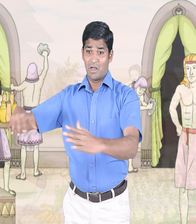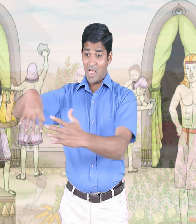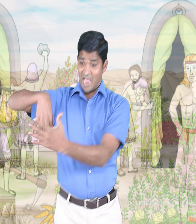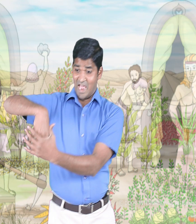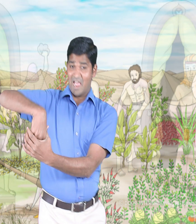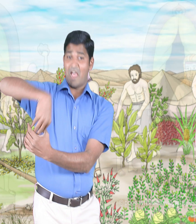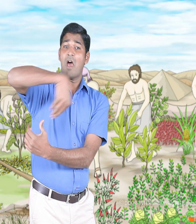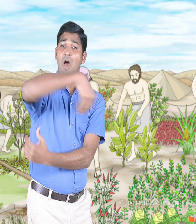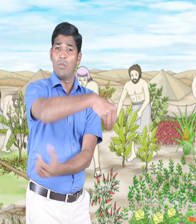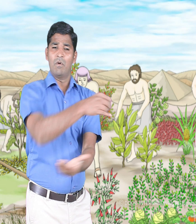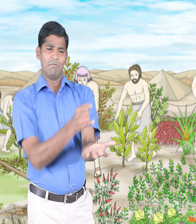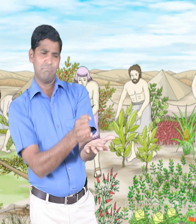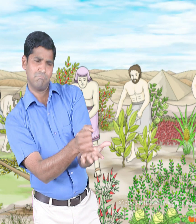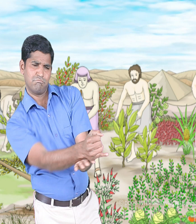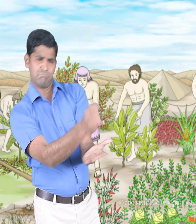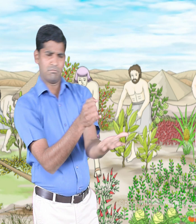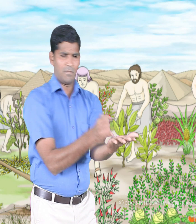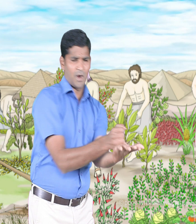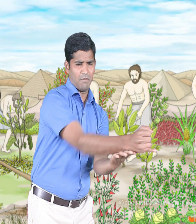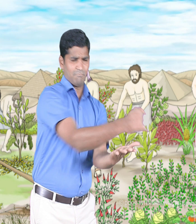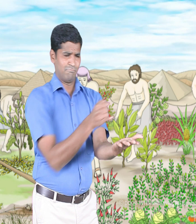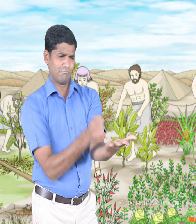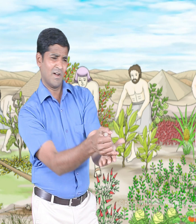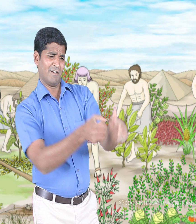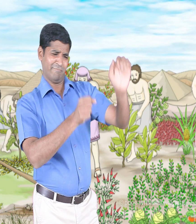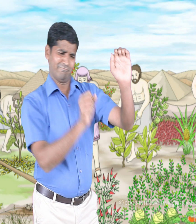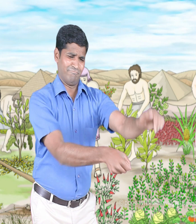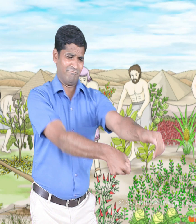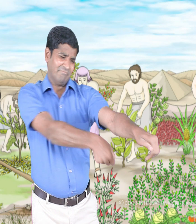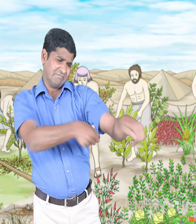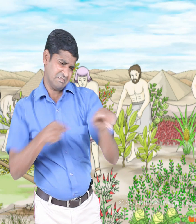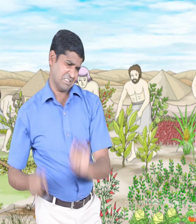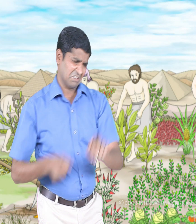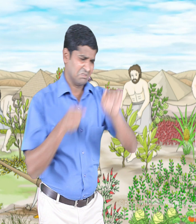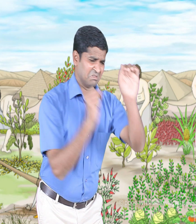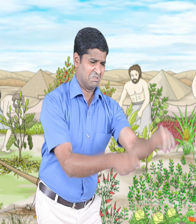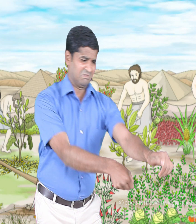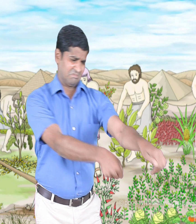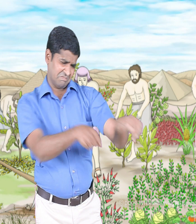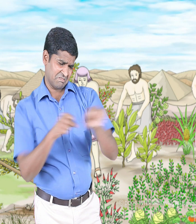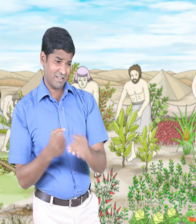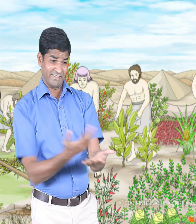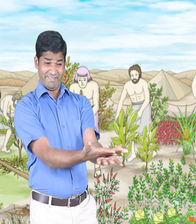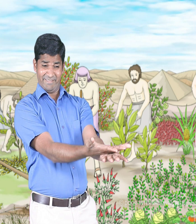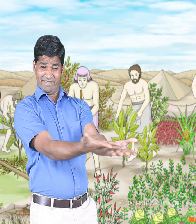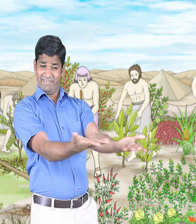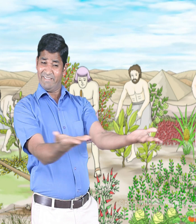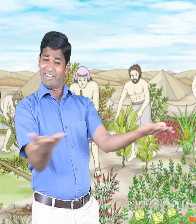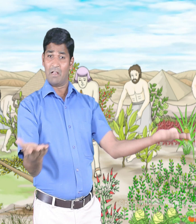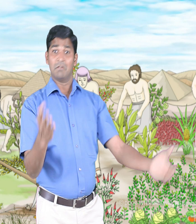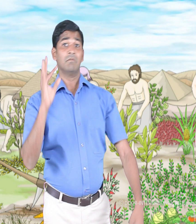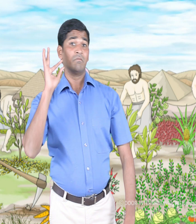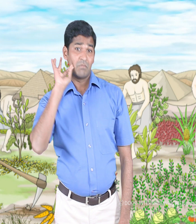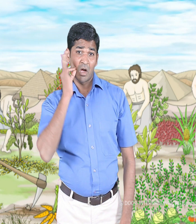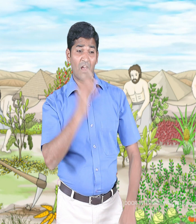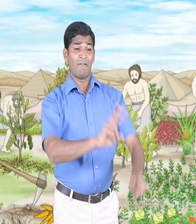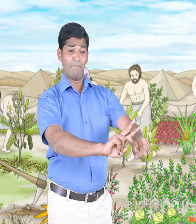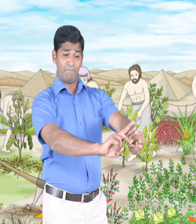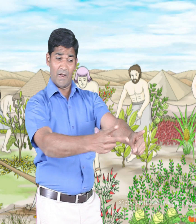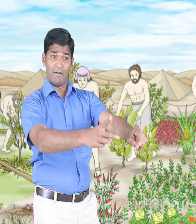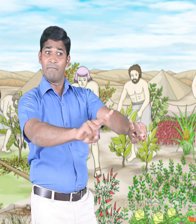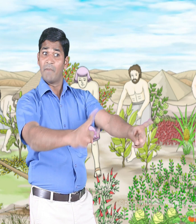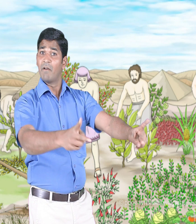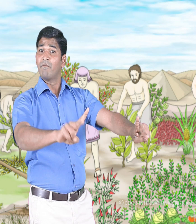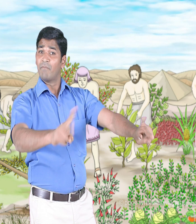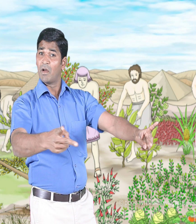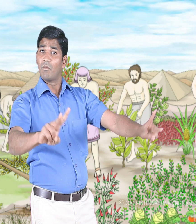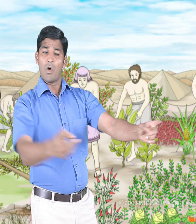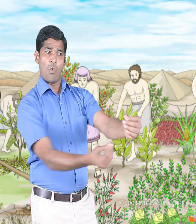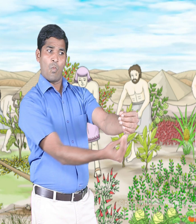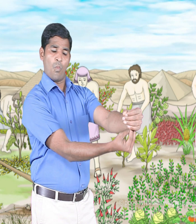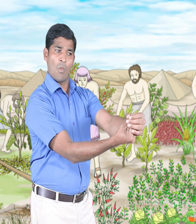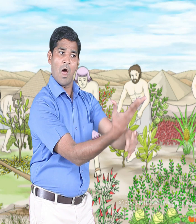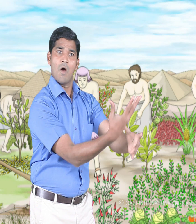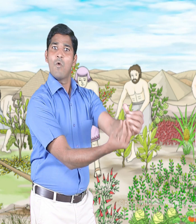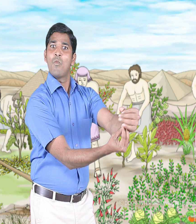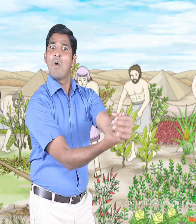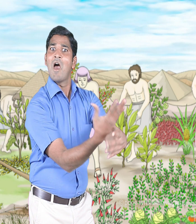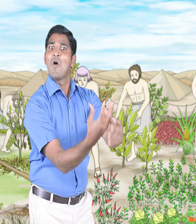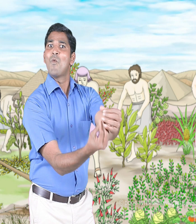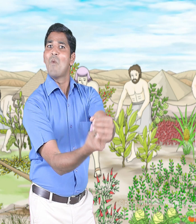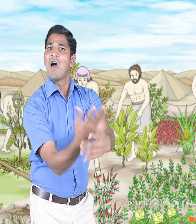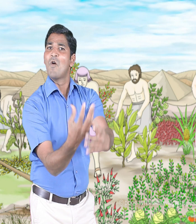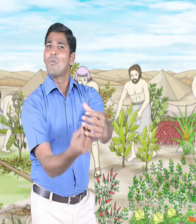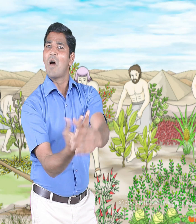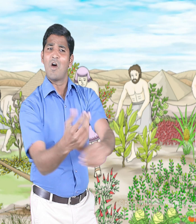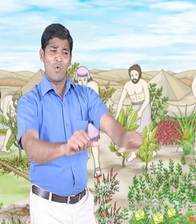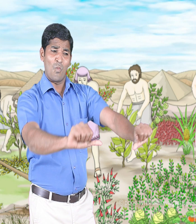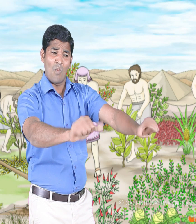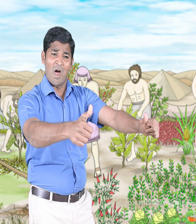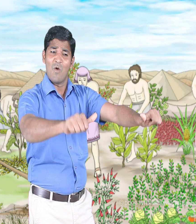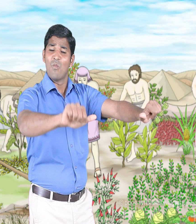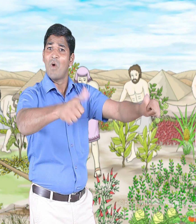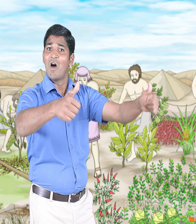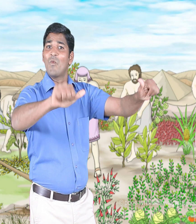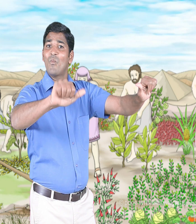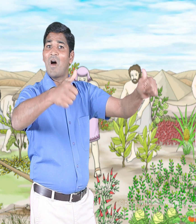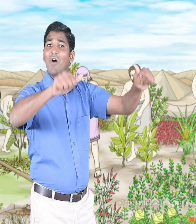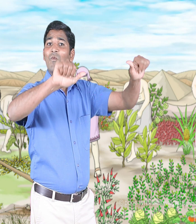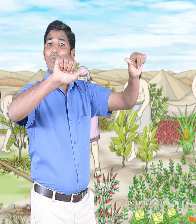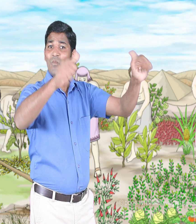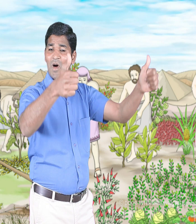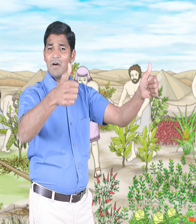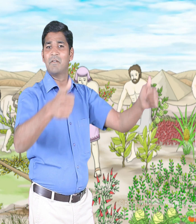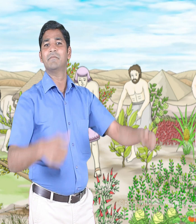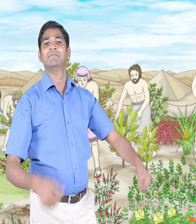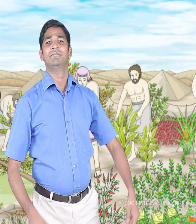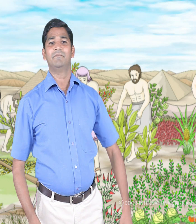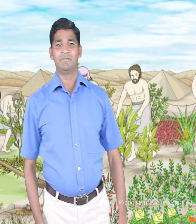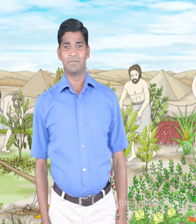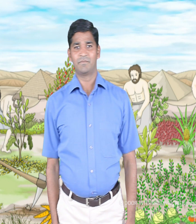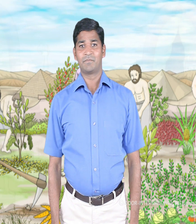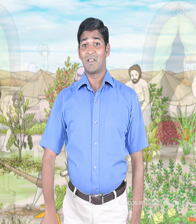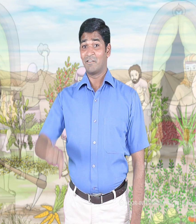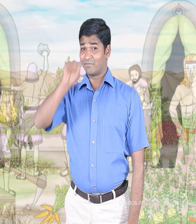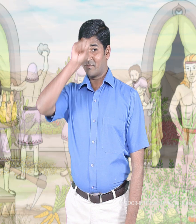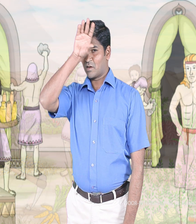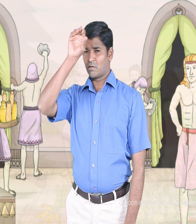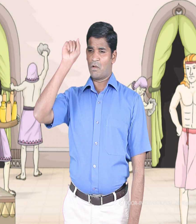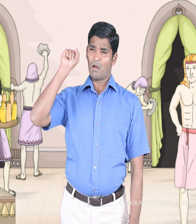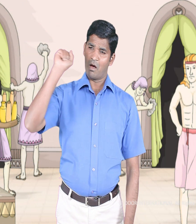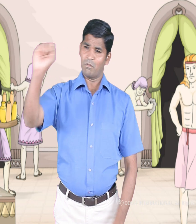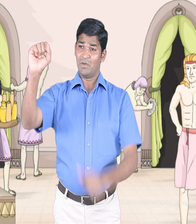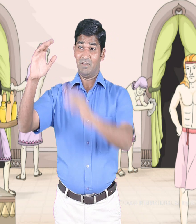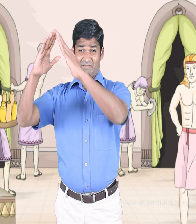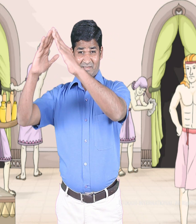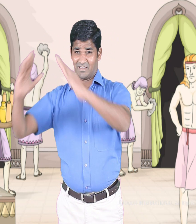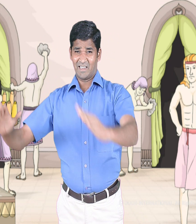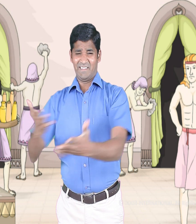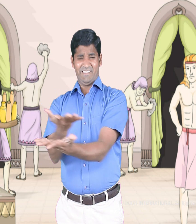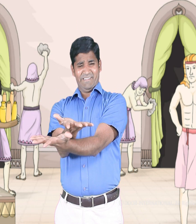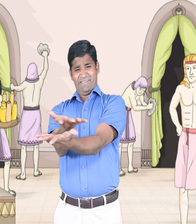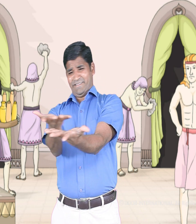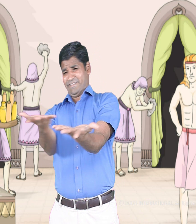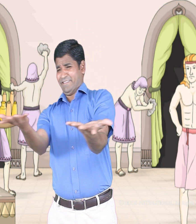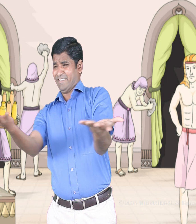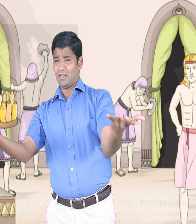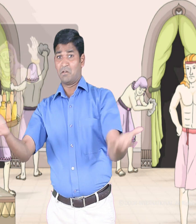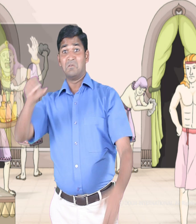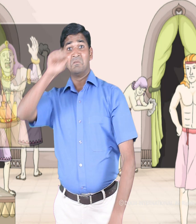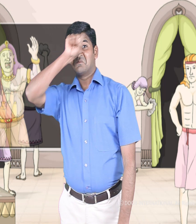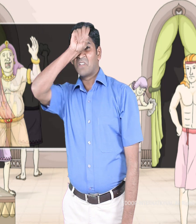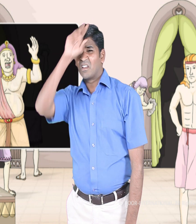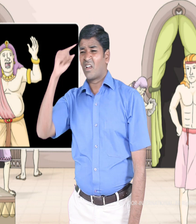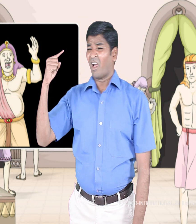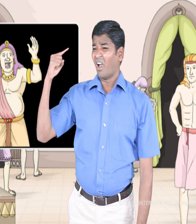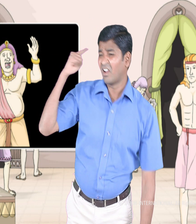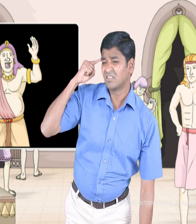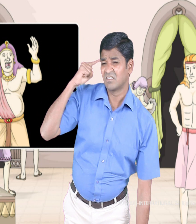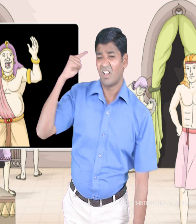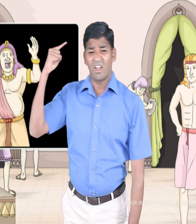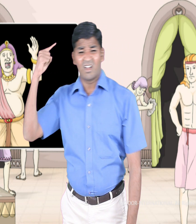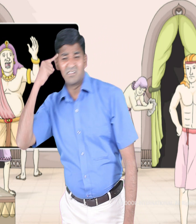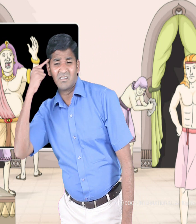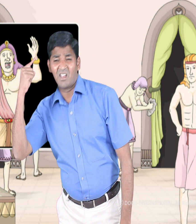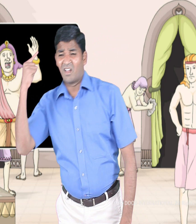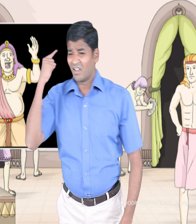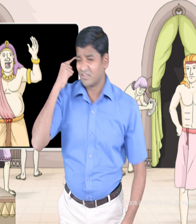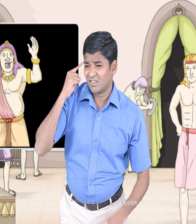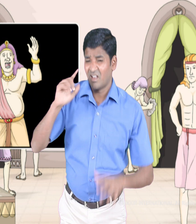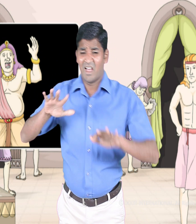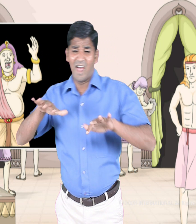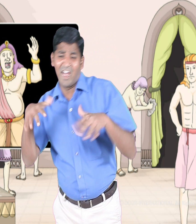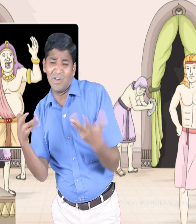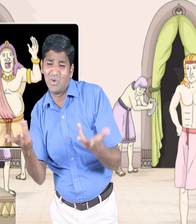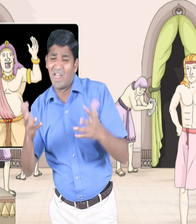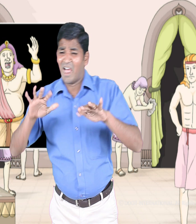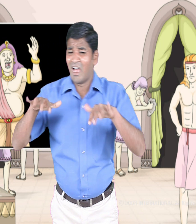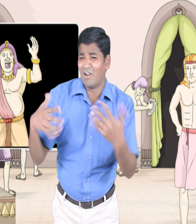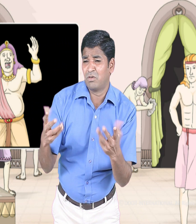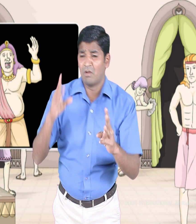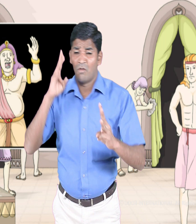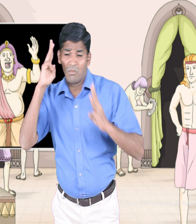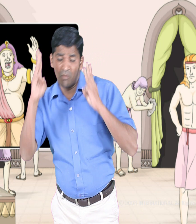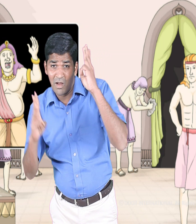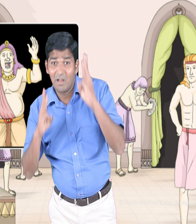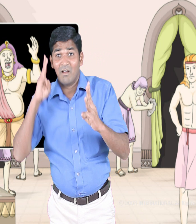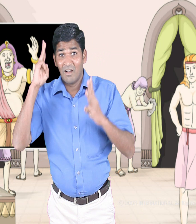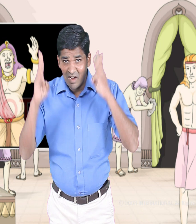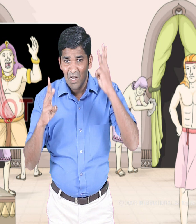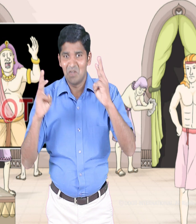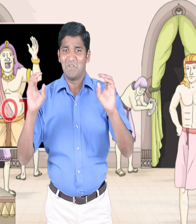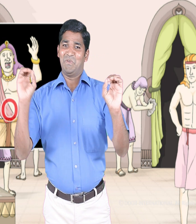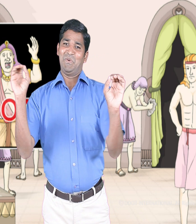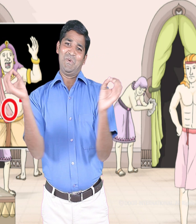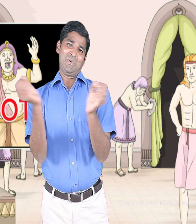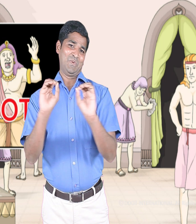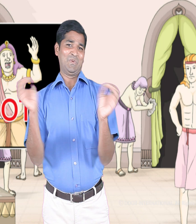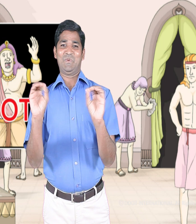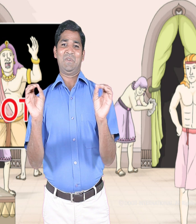The LORD’s blessing was on everything he owned, both in his house and in his field.